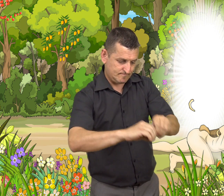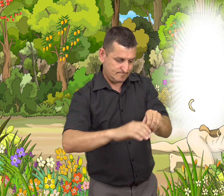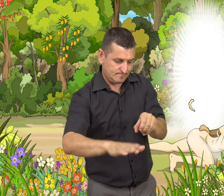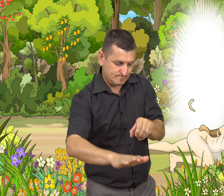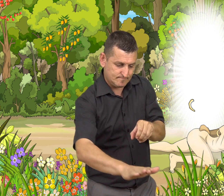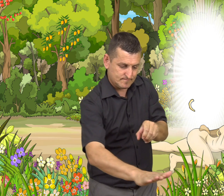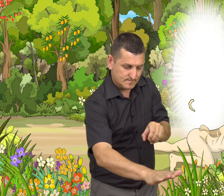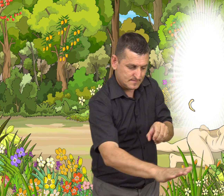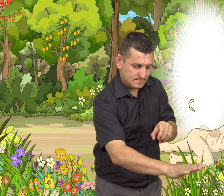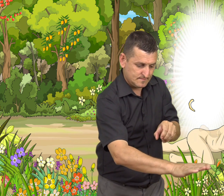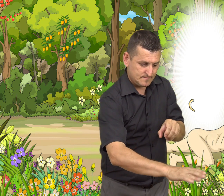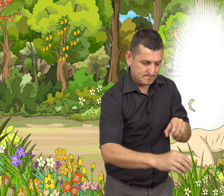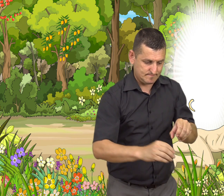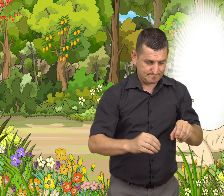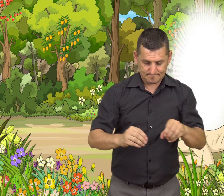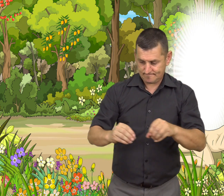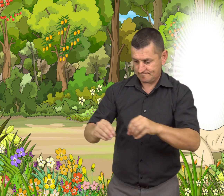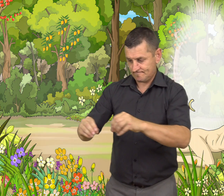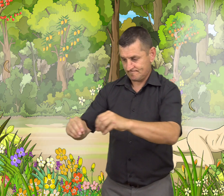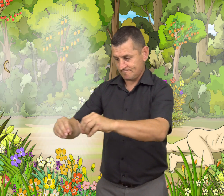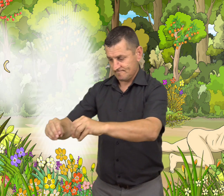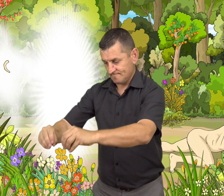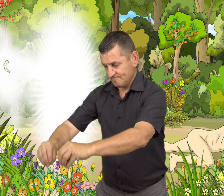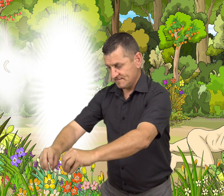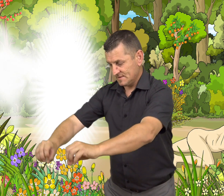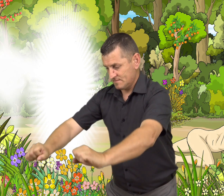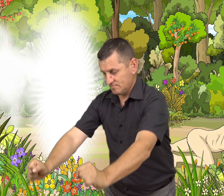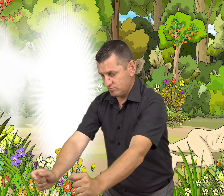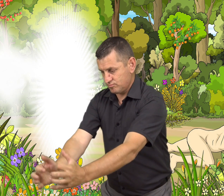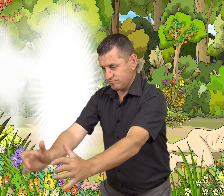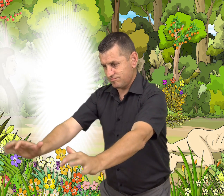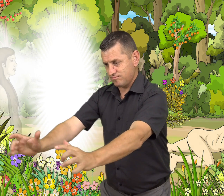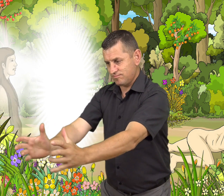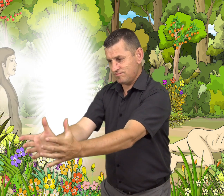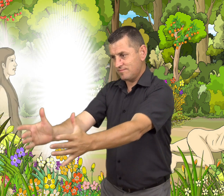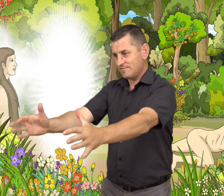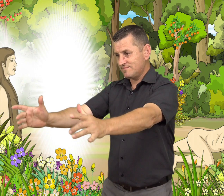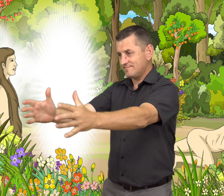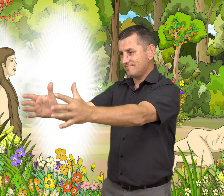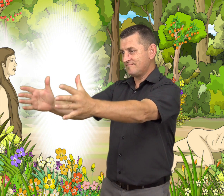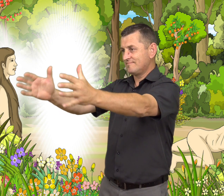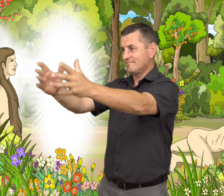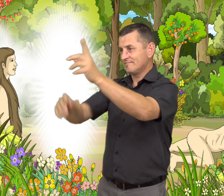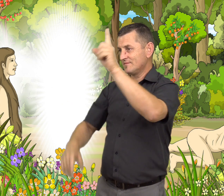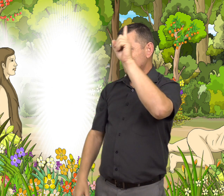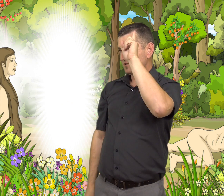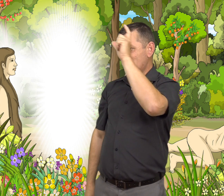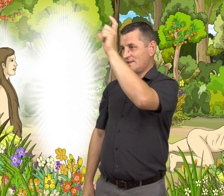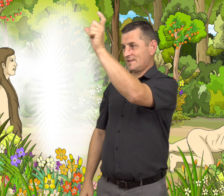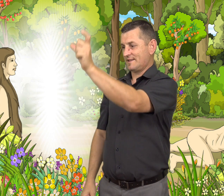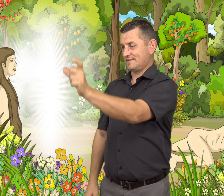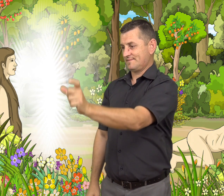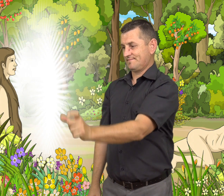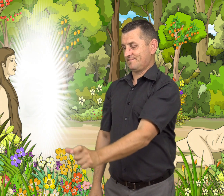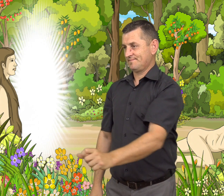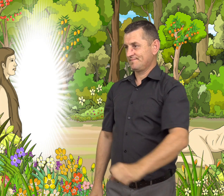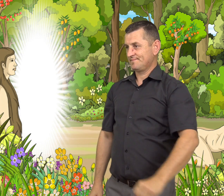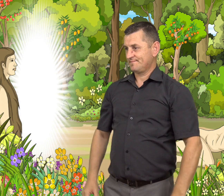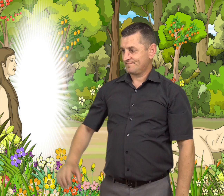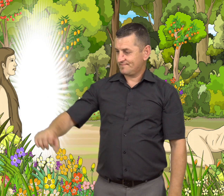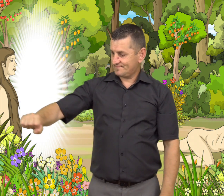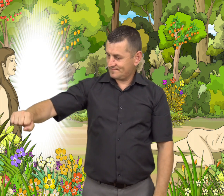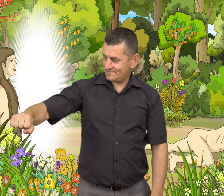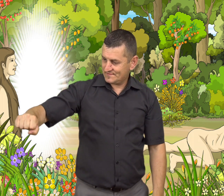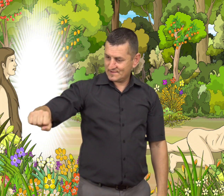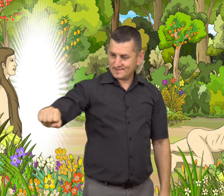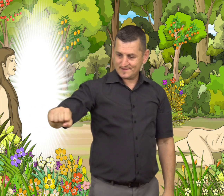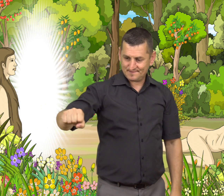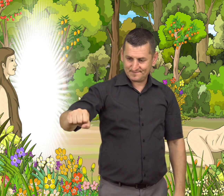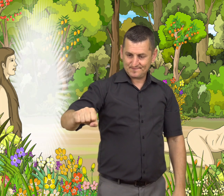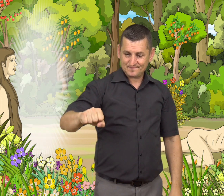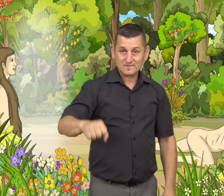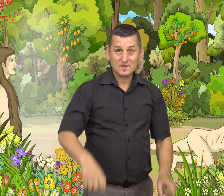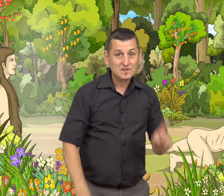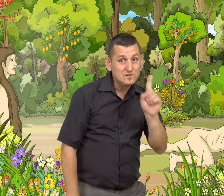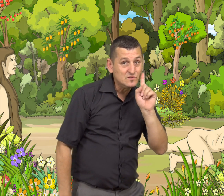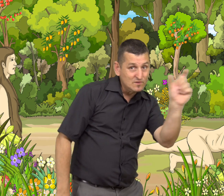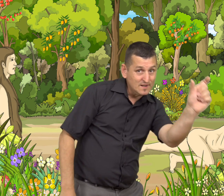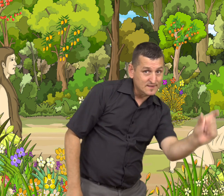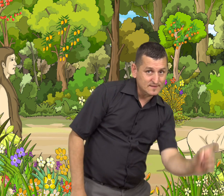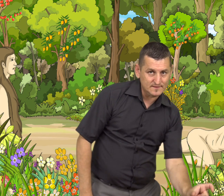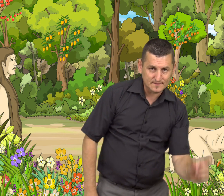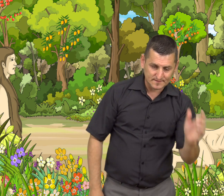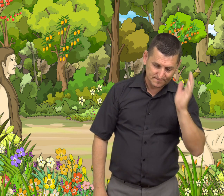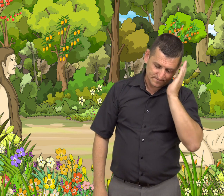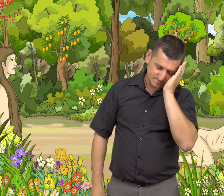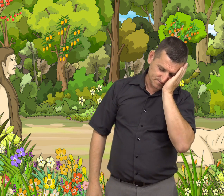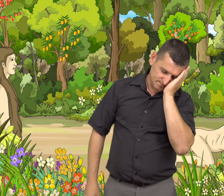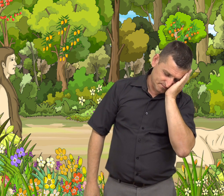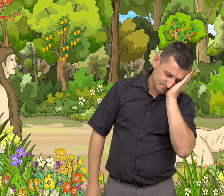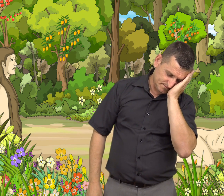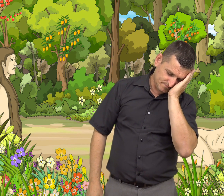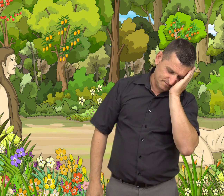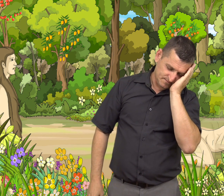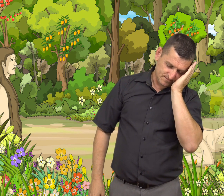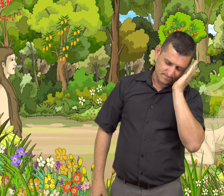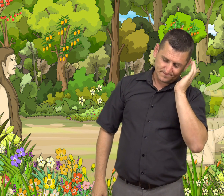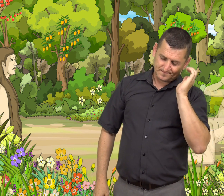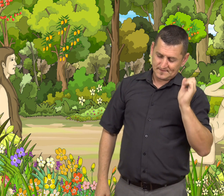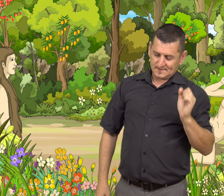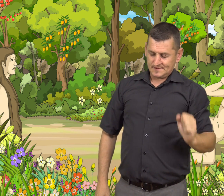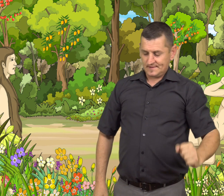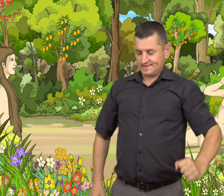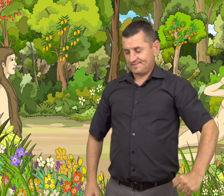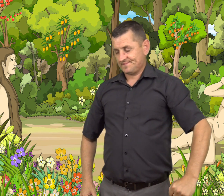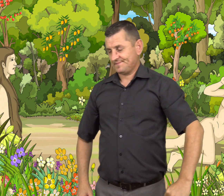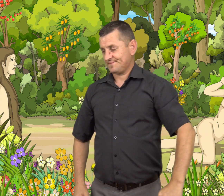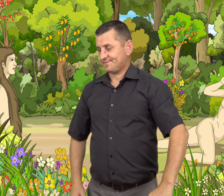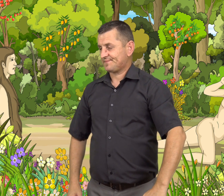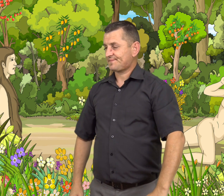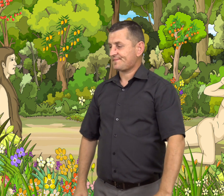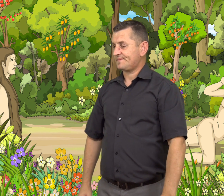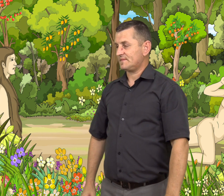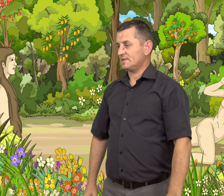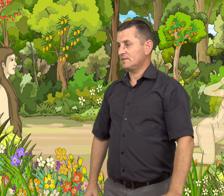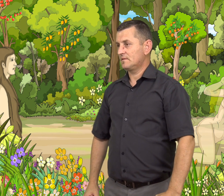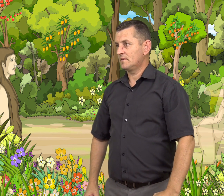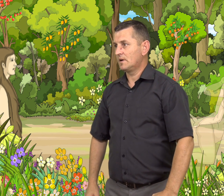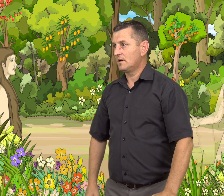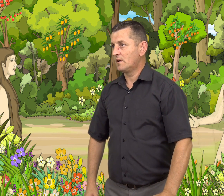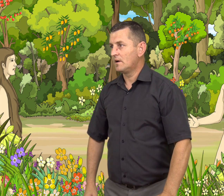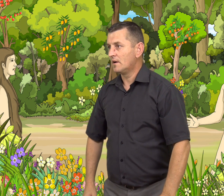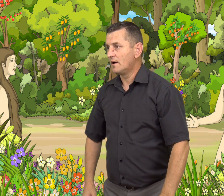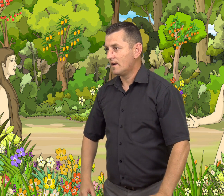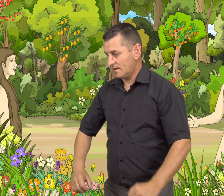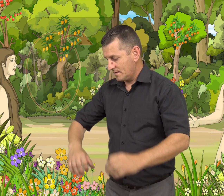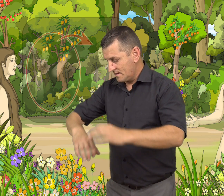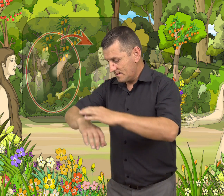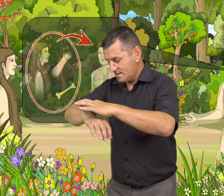And from the rib that the LORD God had taken from the man, He made a woman and brought her to him.